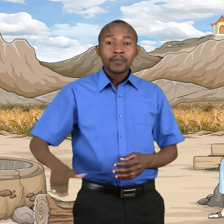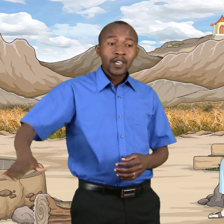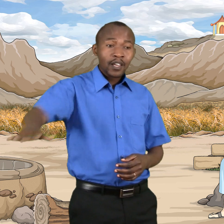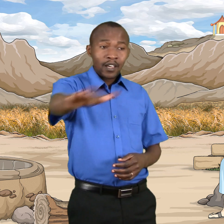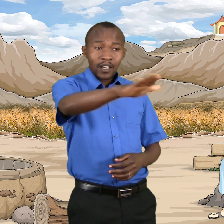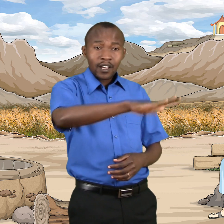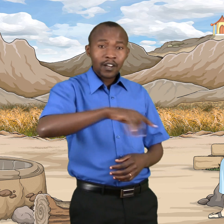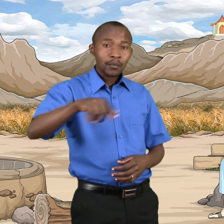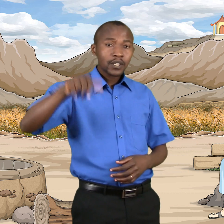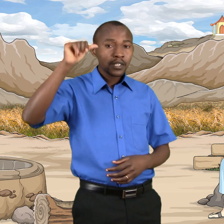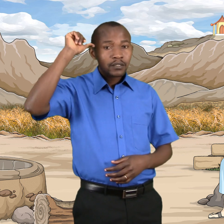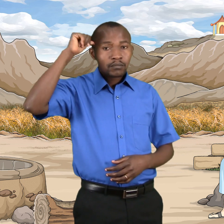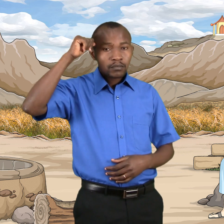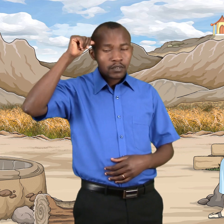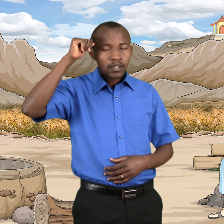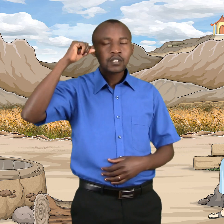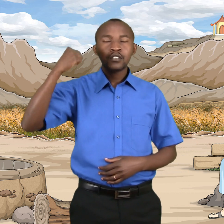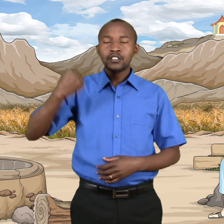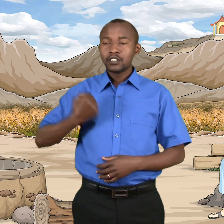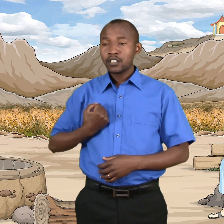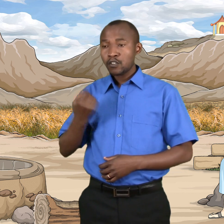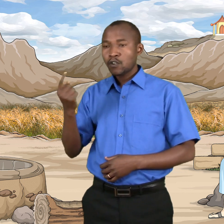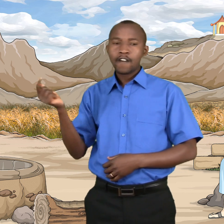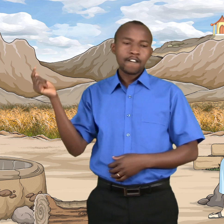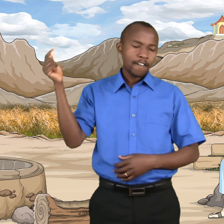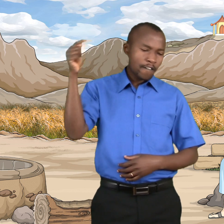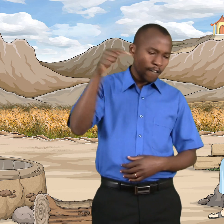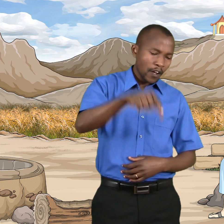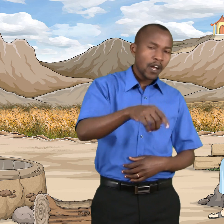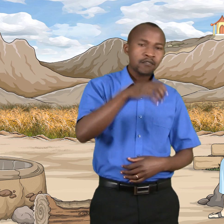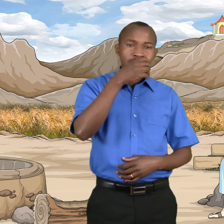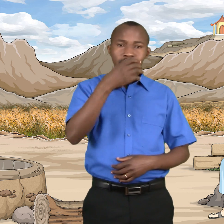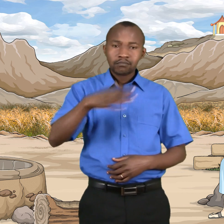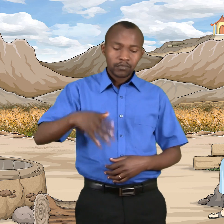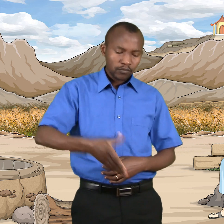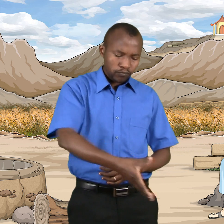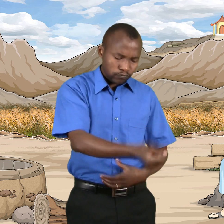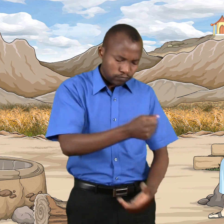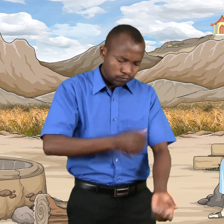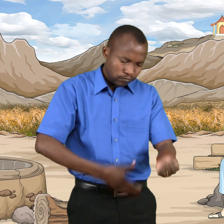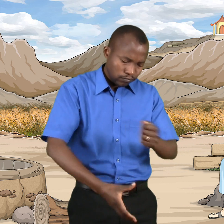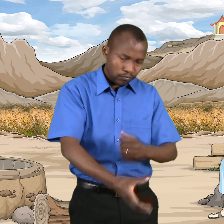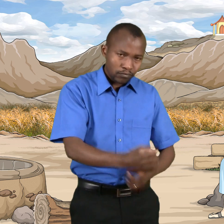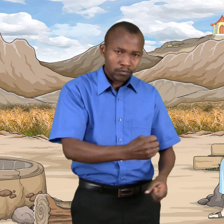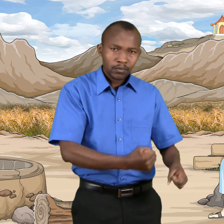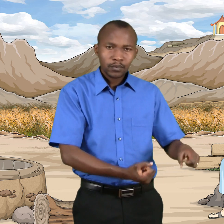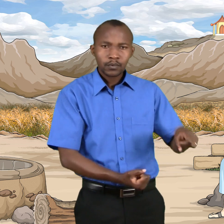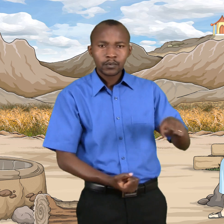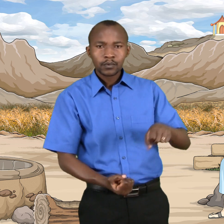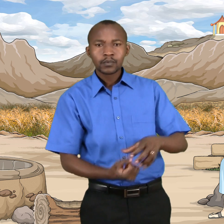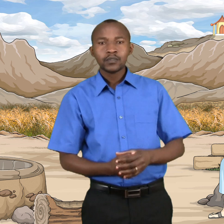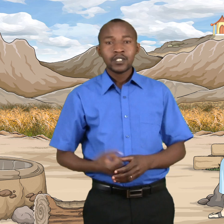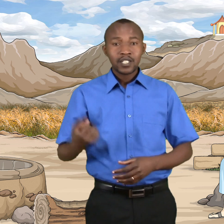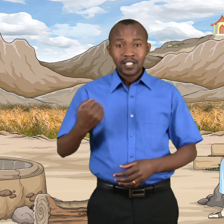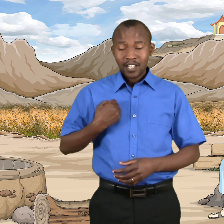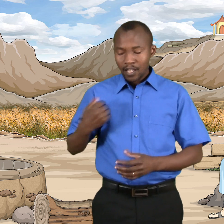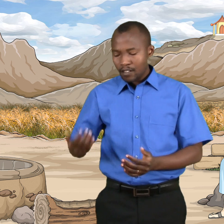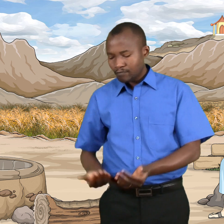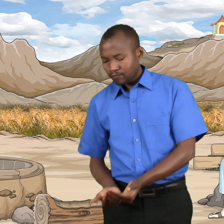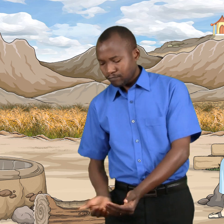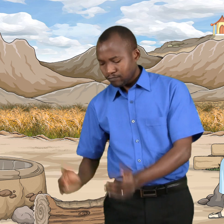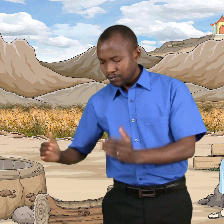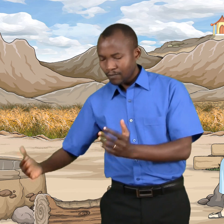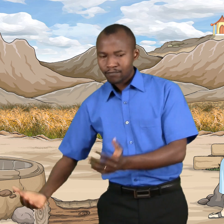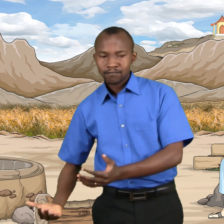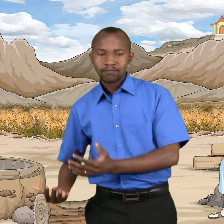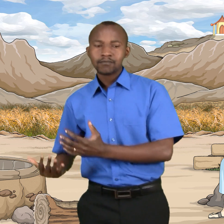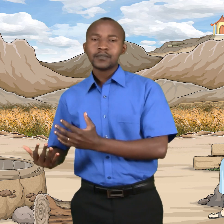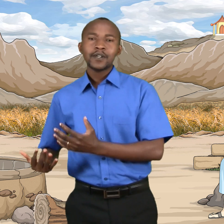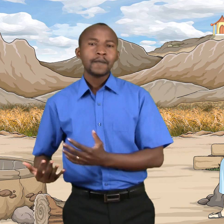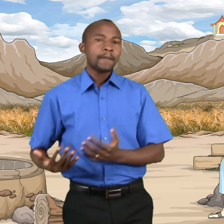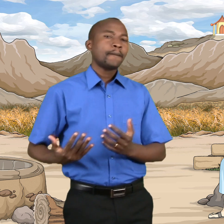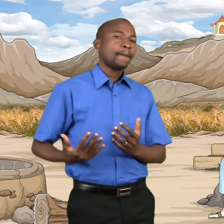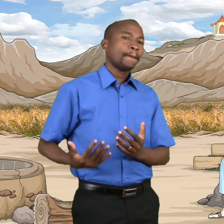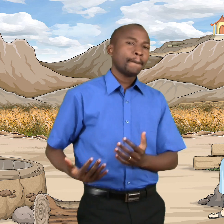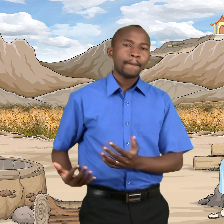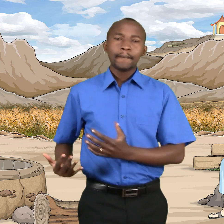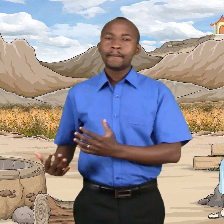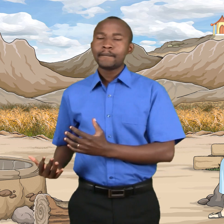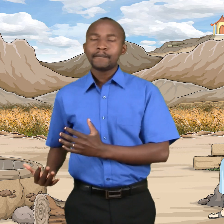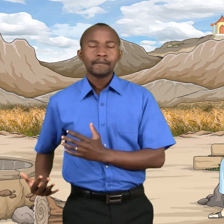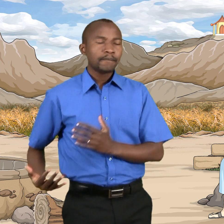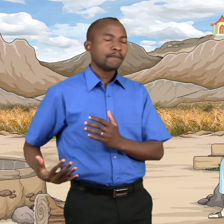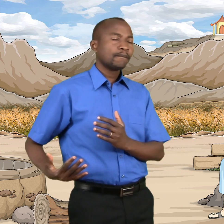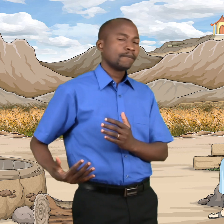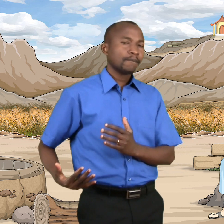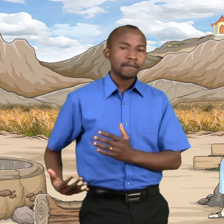It was about the sixth hour.